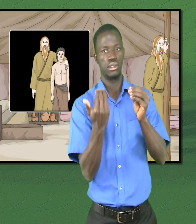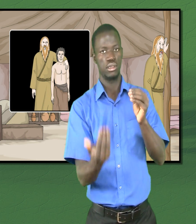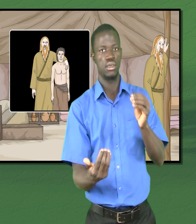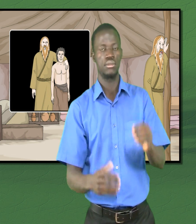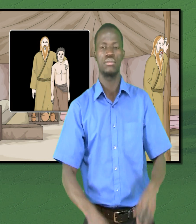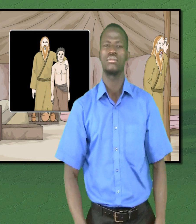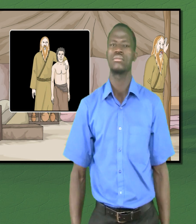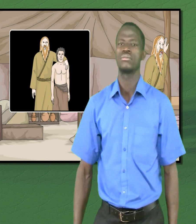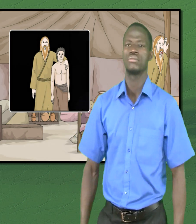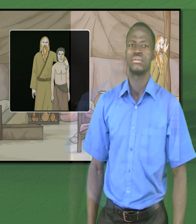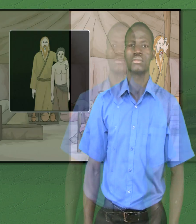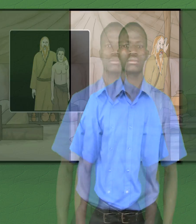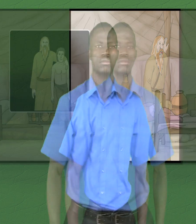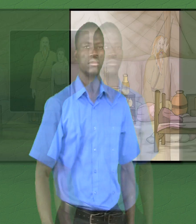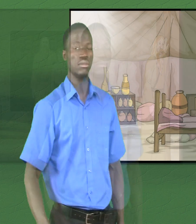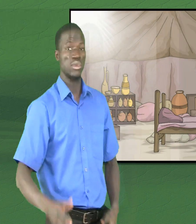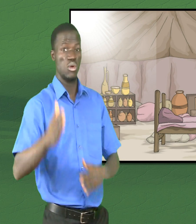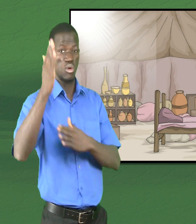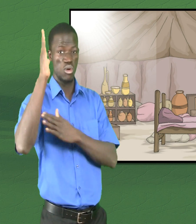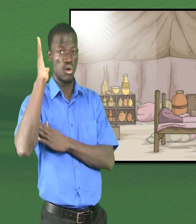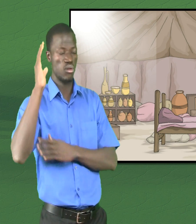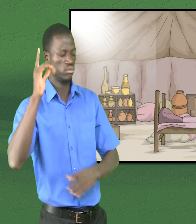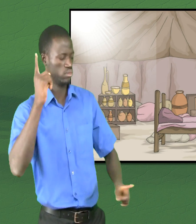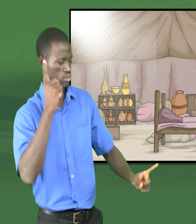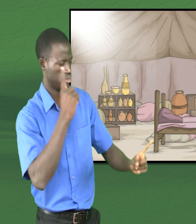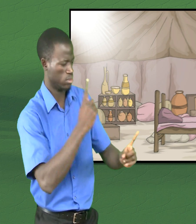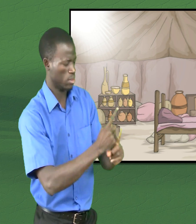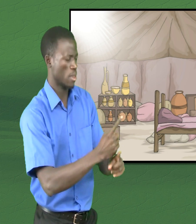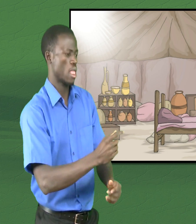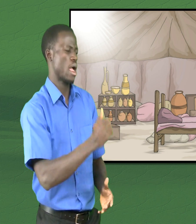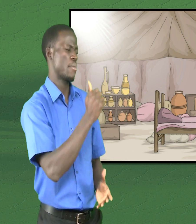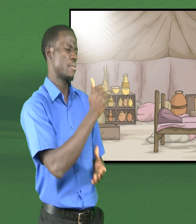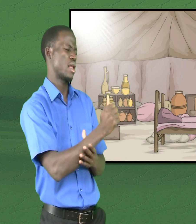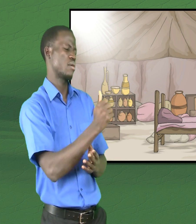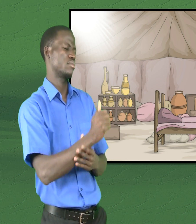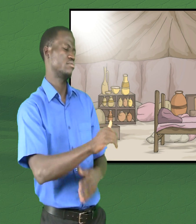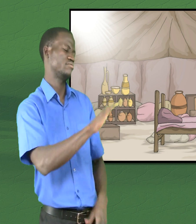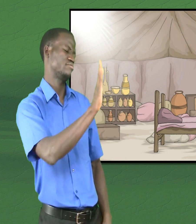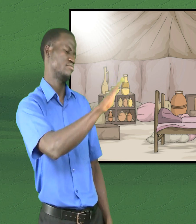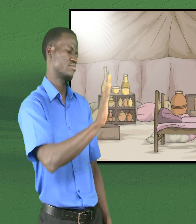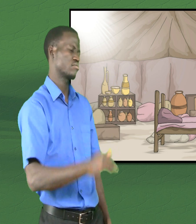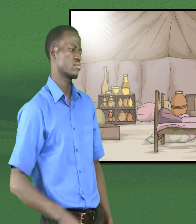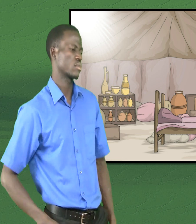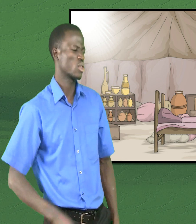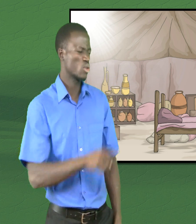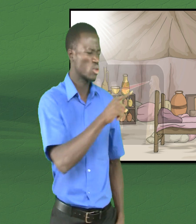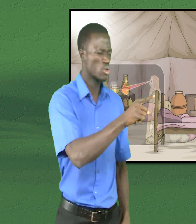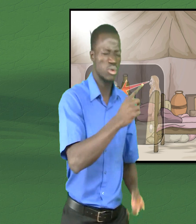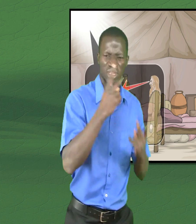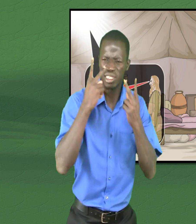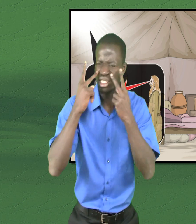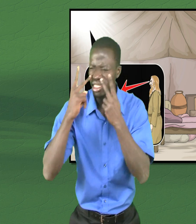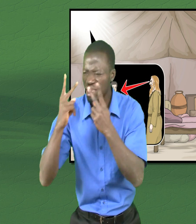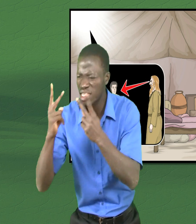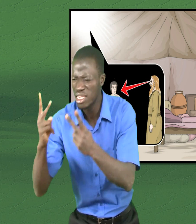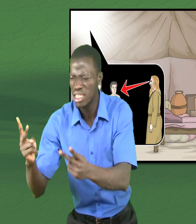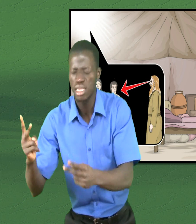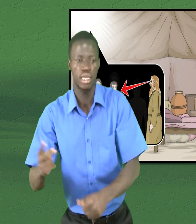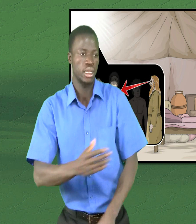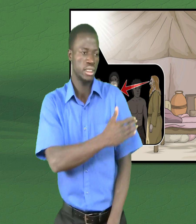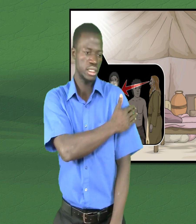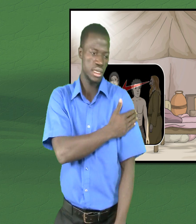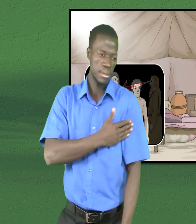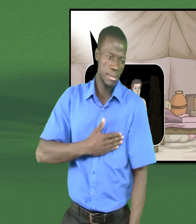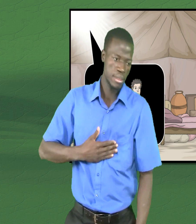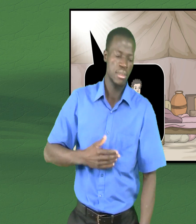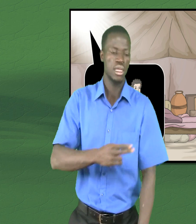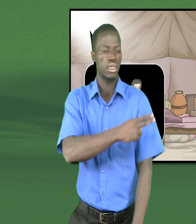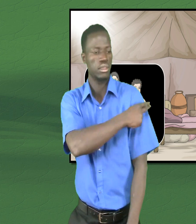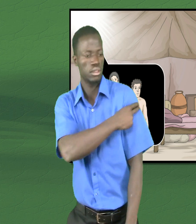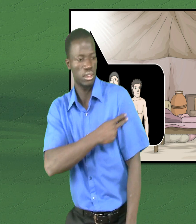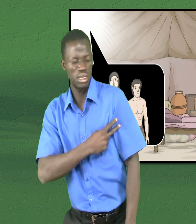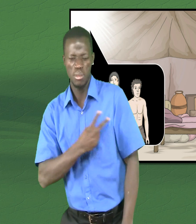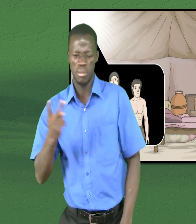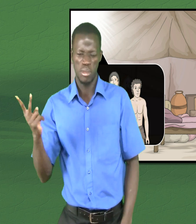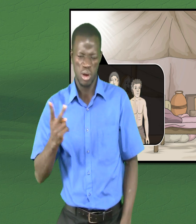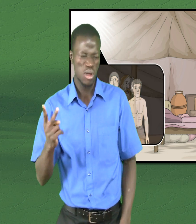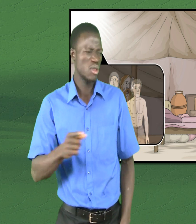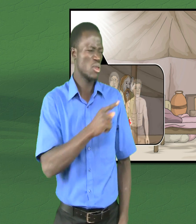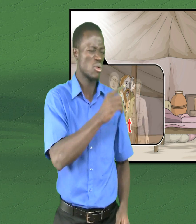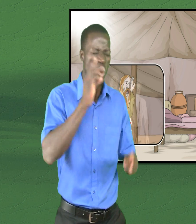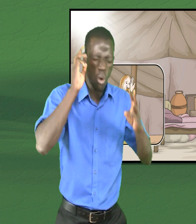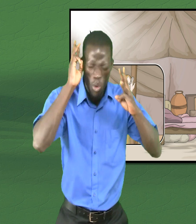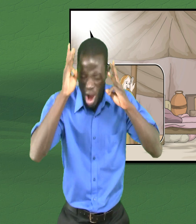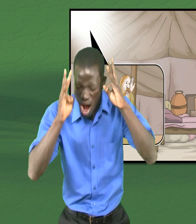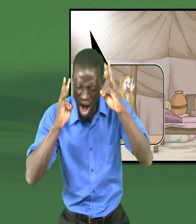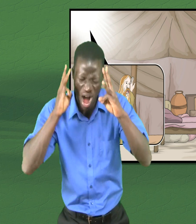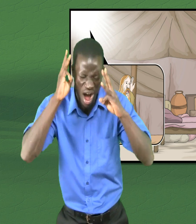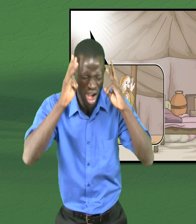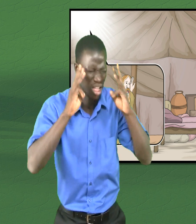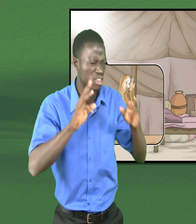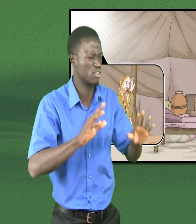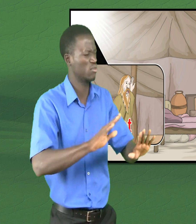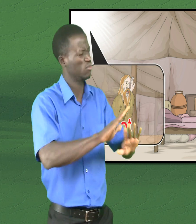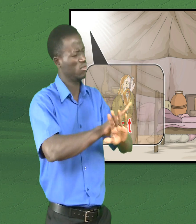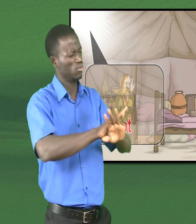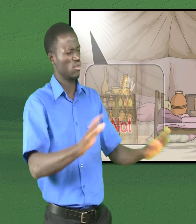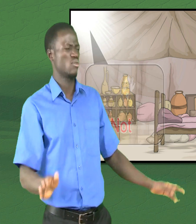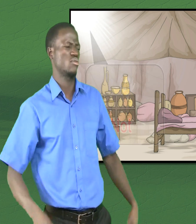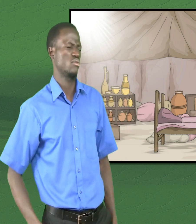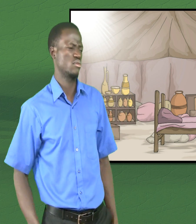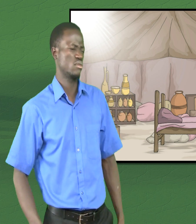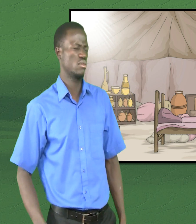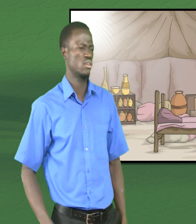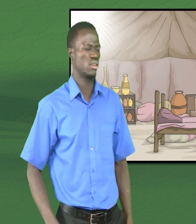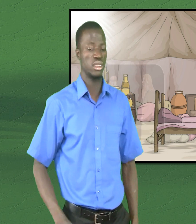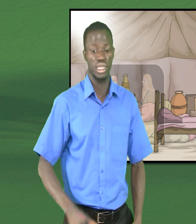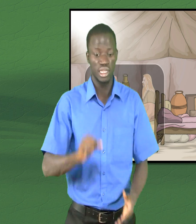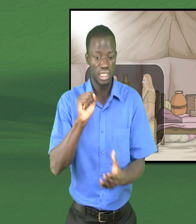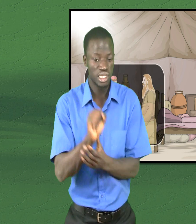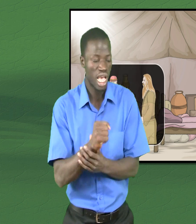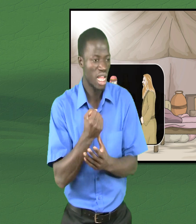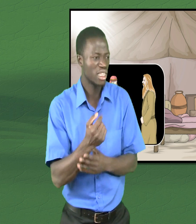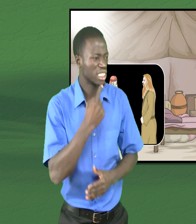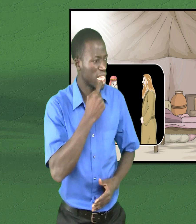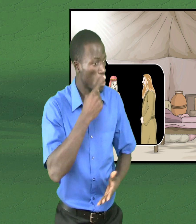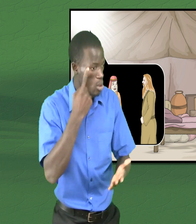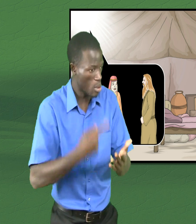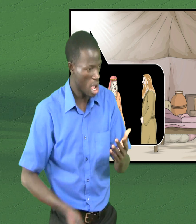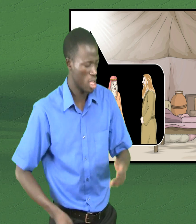But God said to Abraham, “Do not be distressed about the boy and your maidservant.